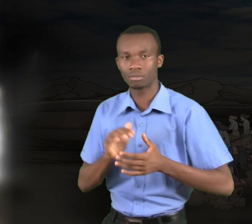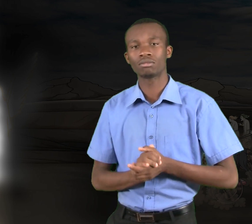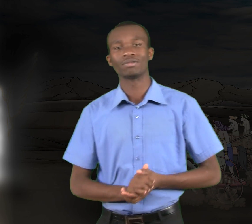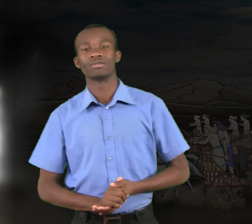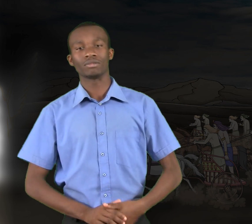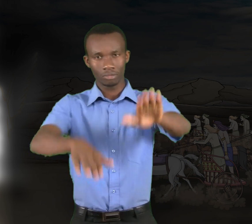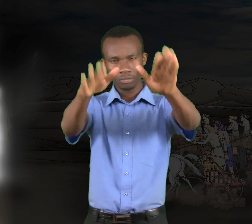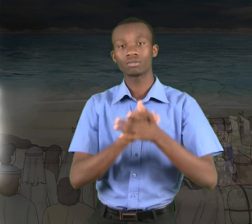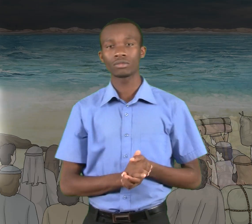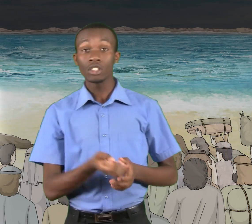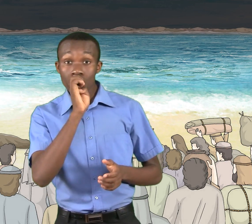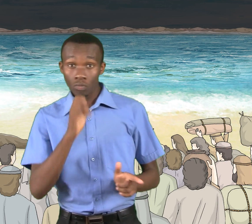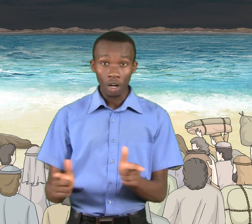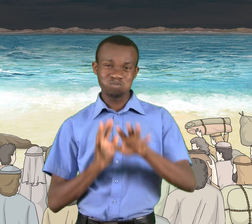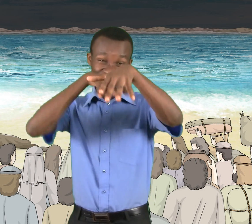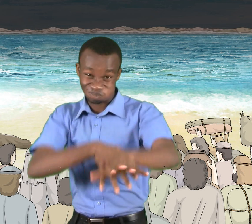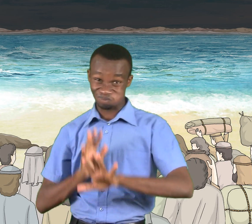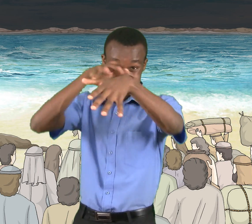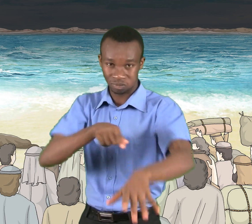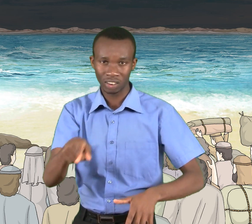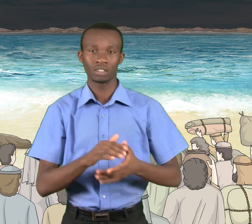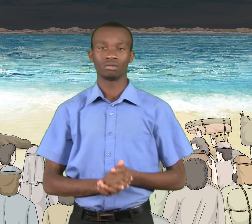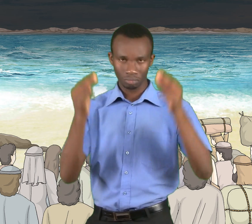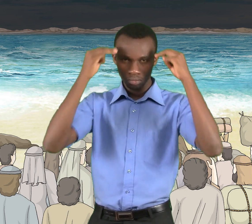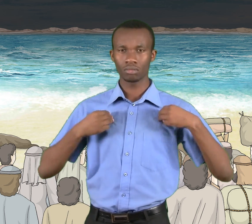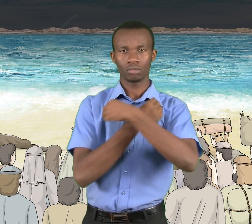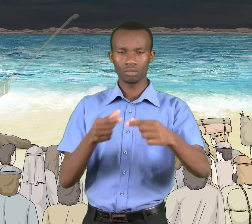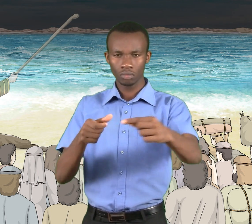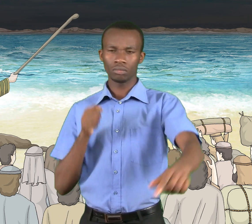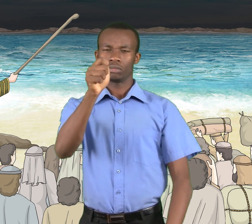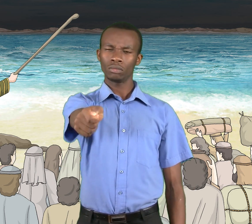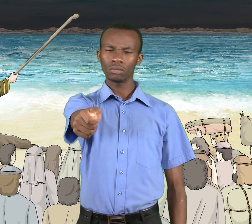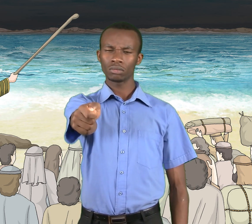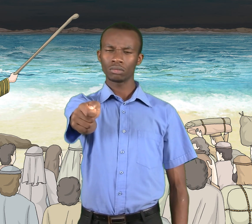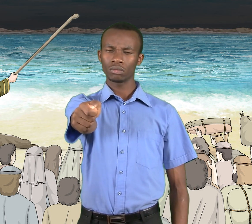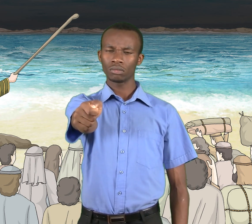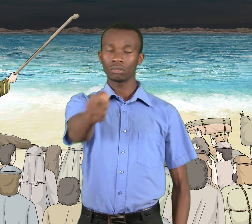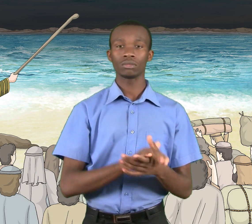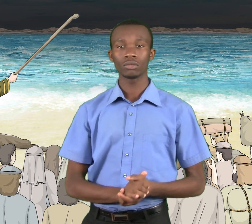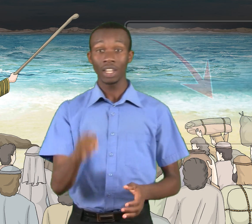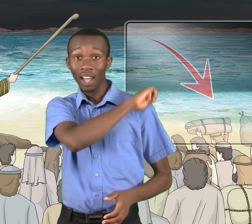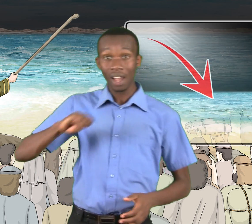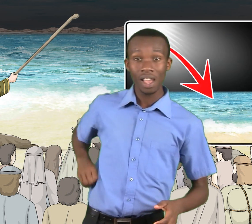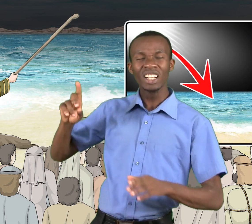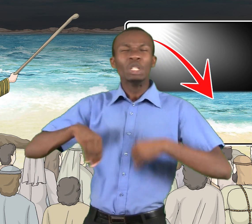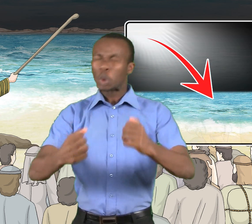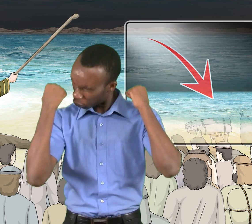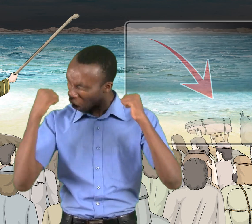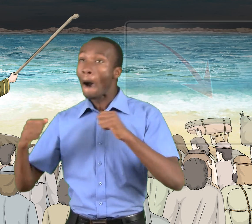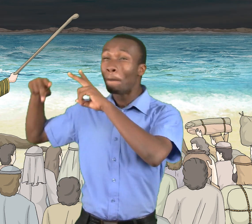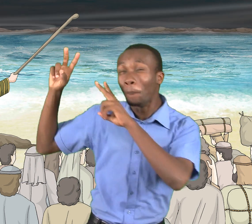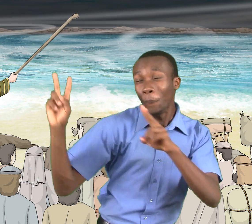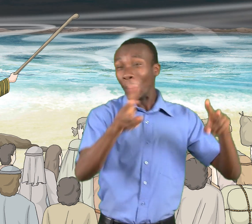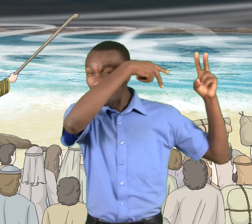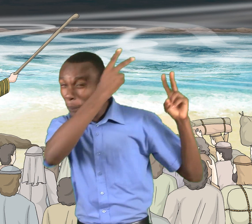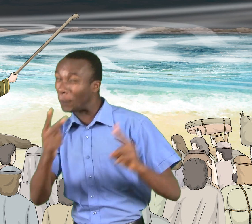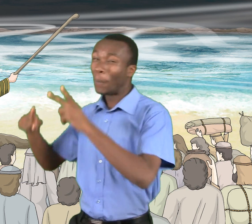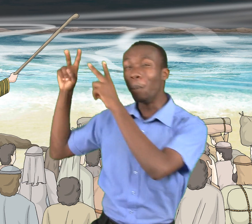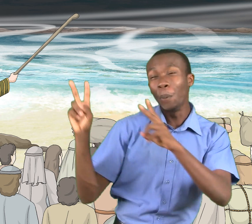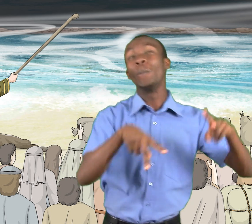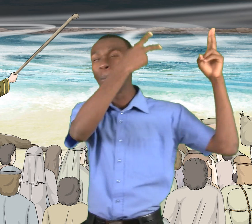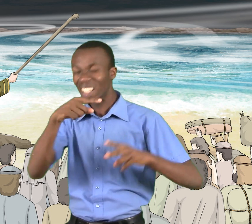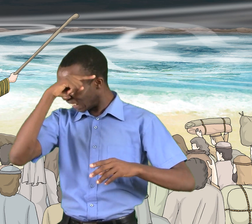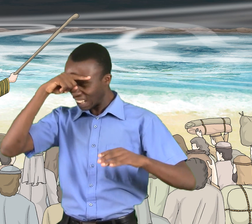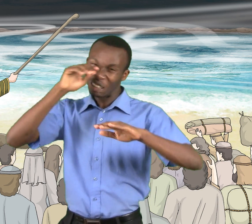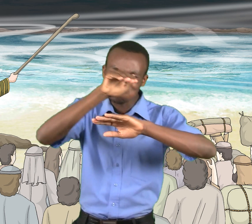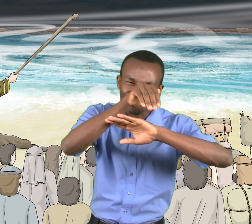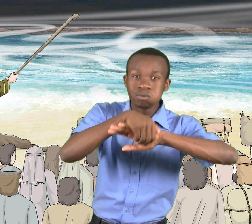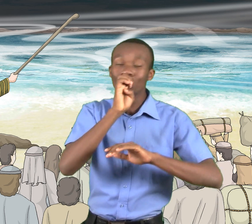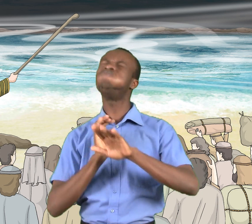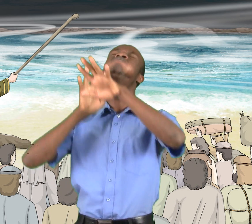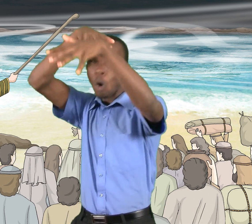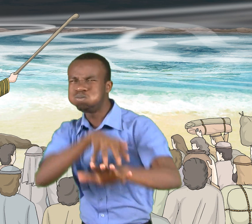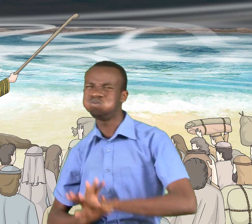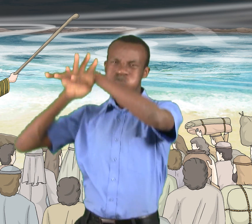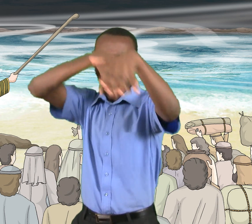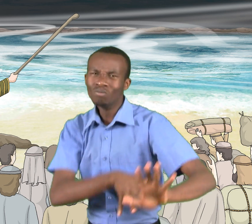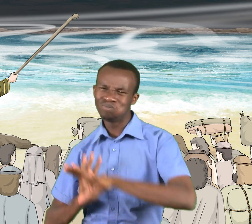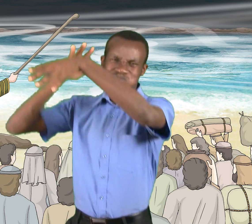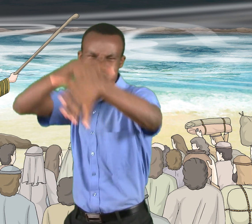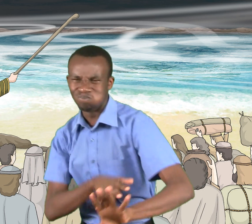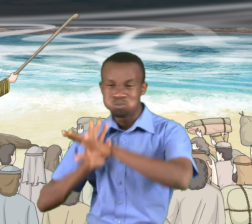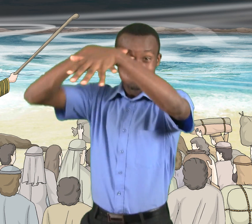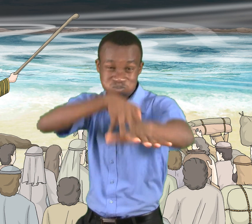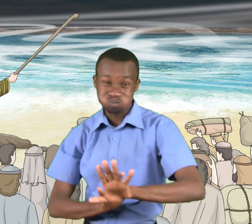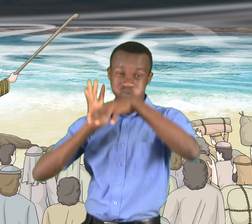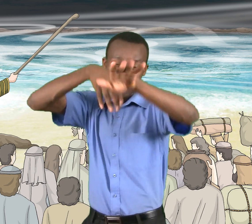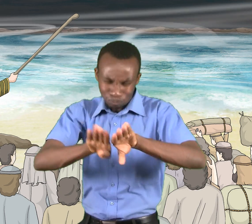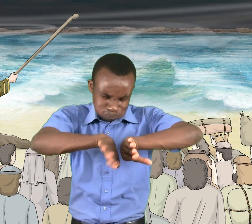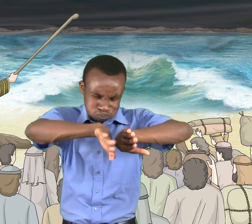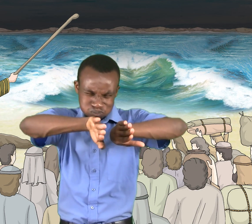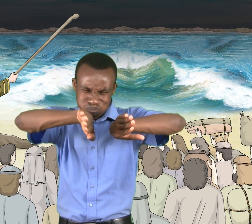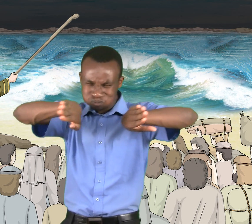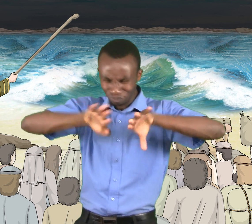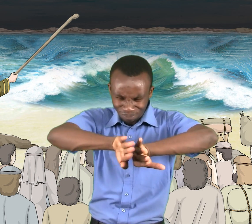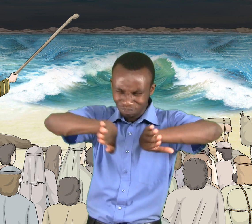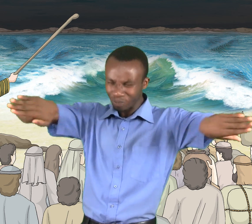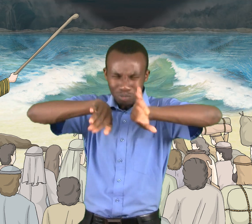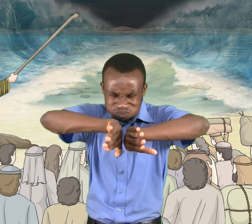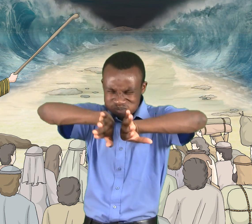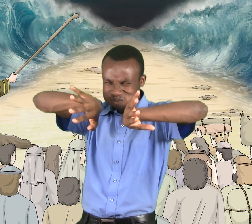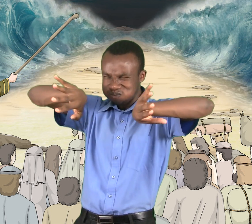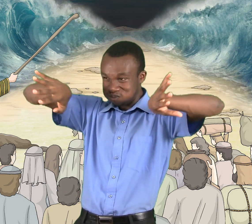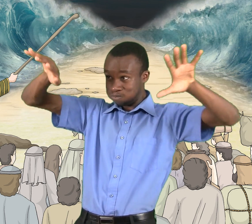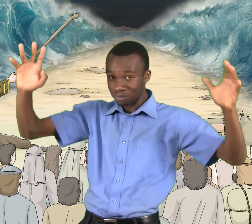Then Moses stretched out his hand over the sea, and all that night the LORD drove back the sea with a strong east wind that turned it into dry land.